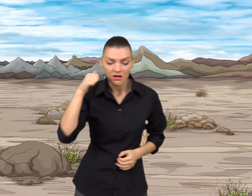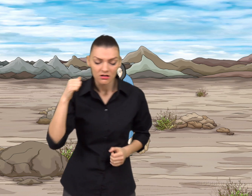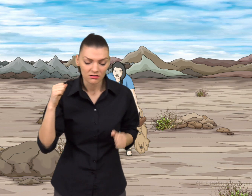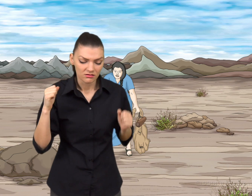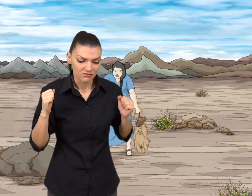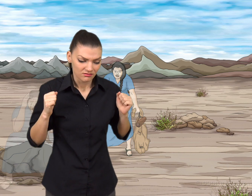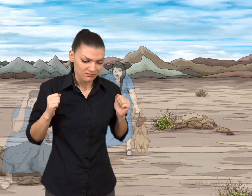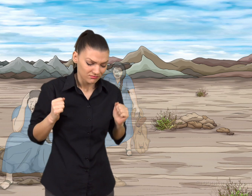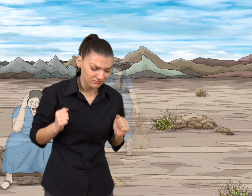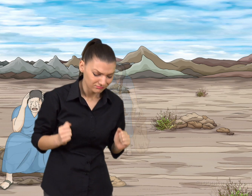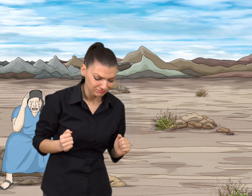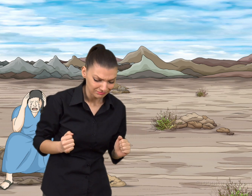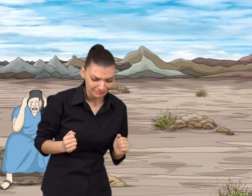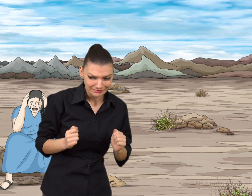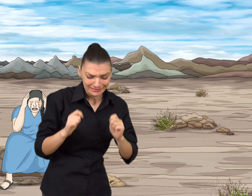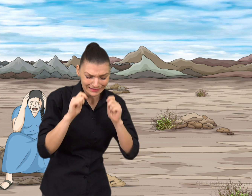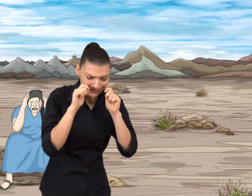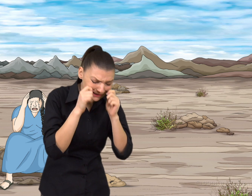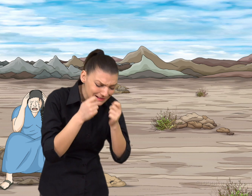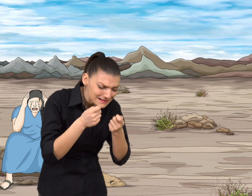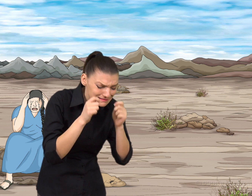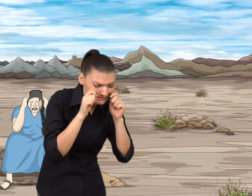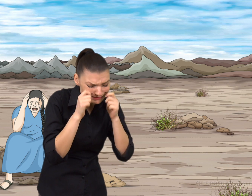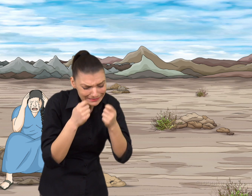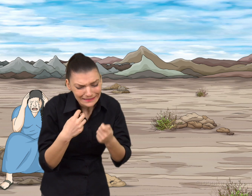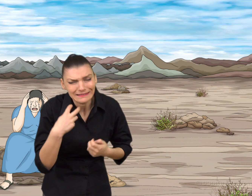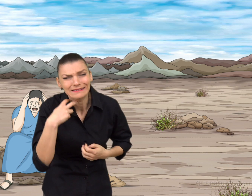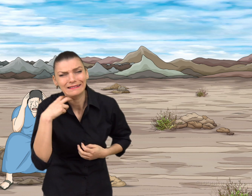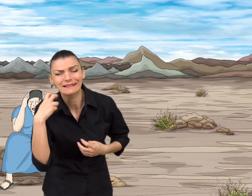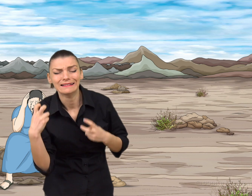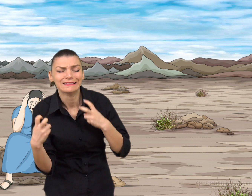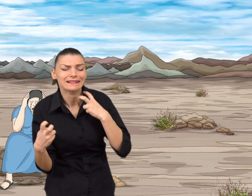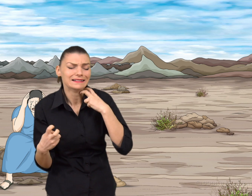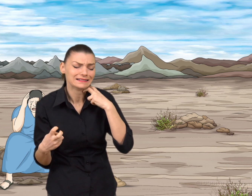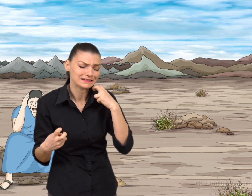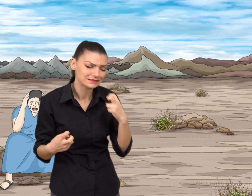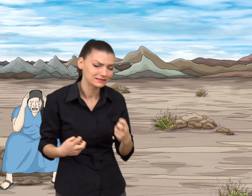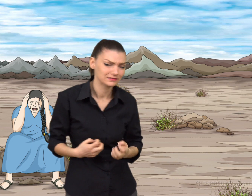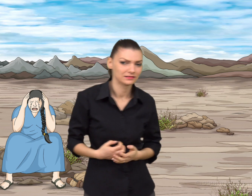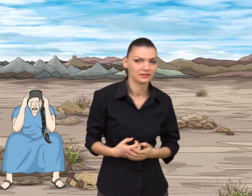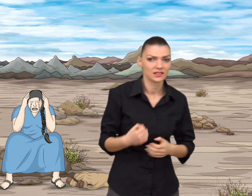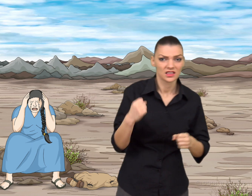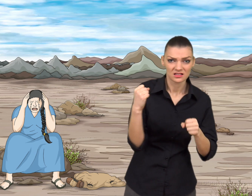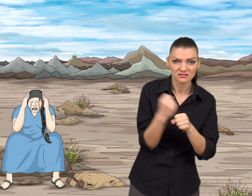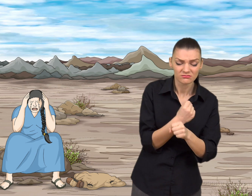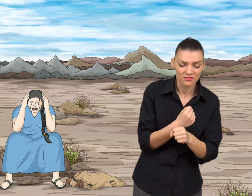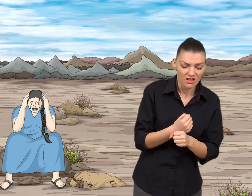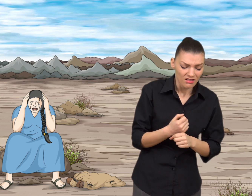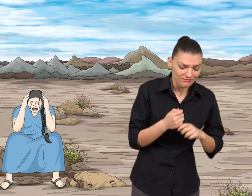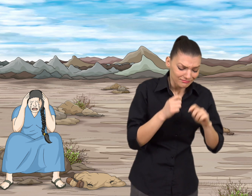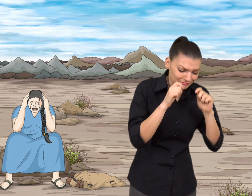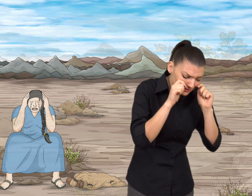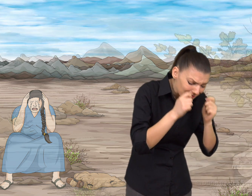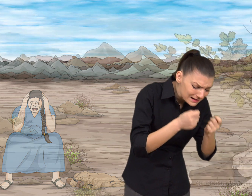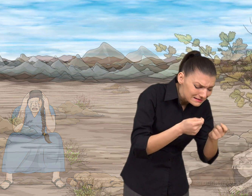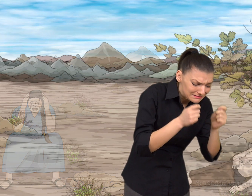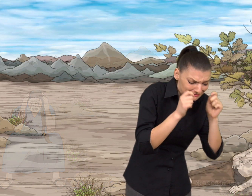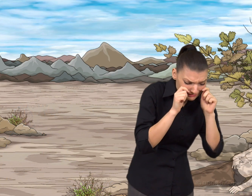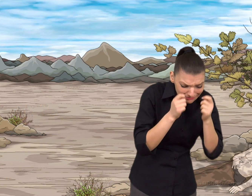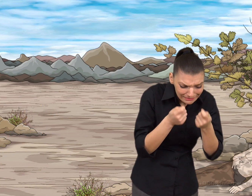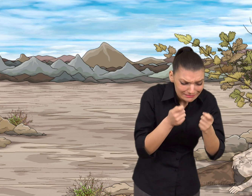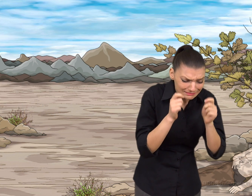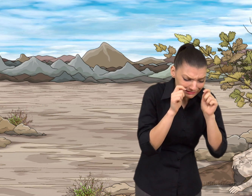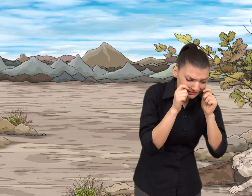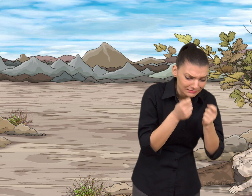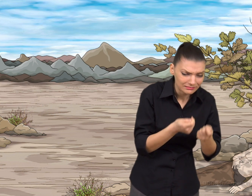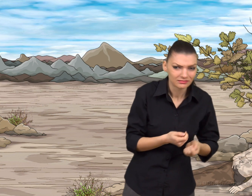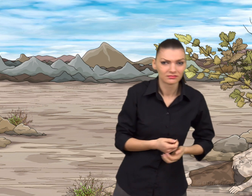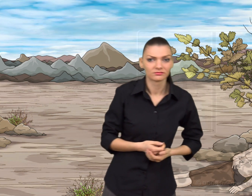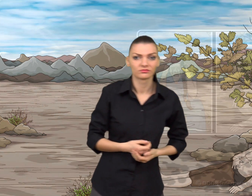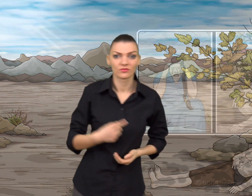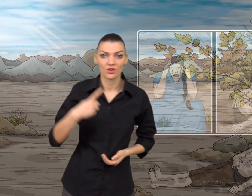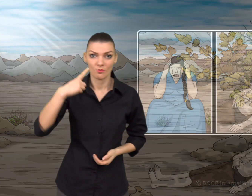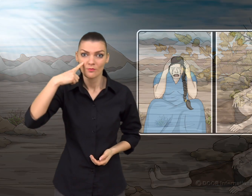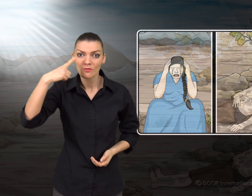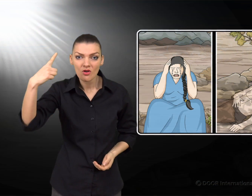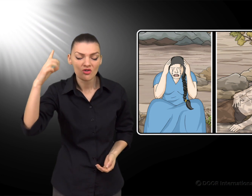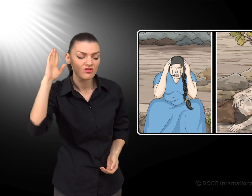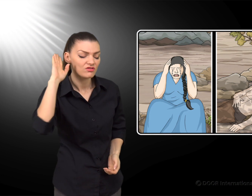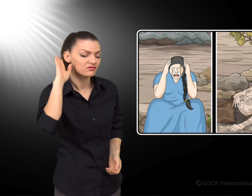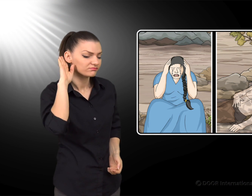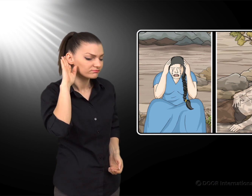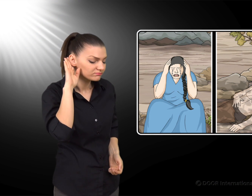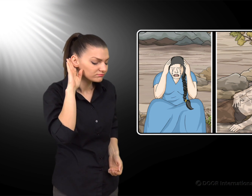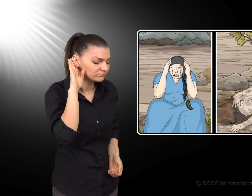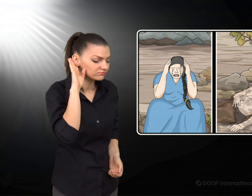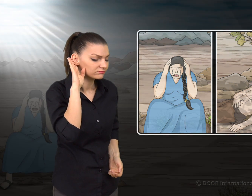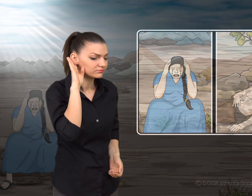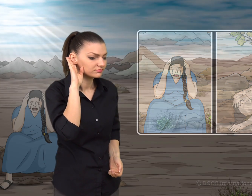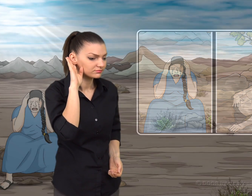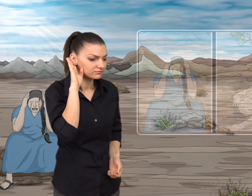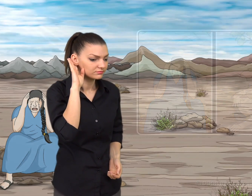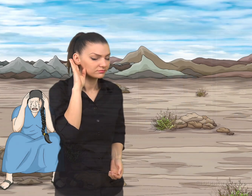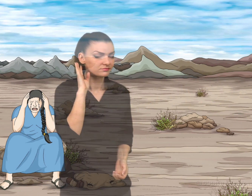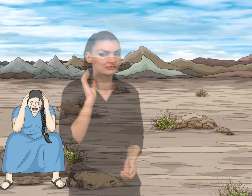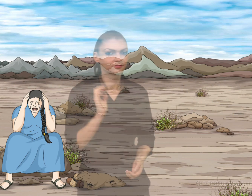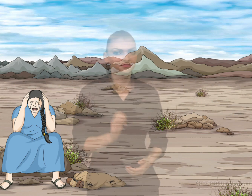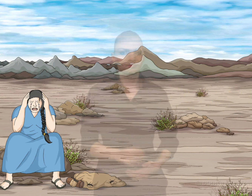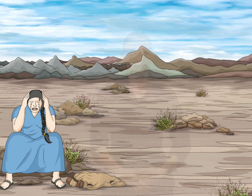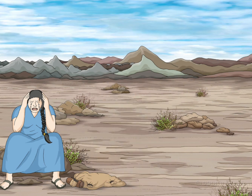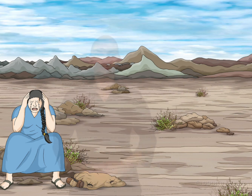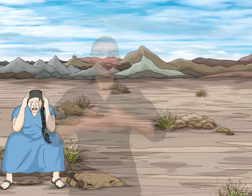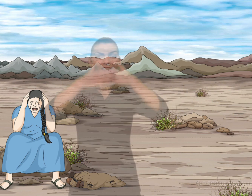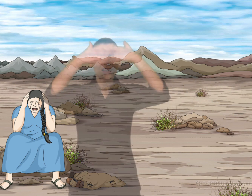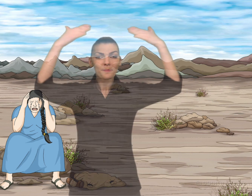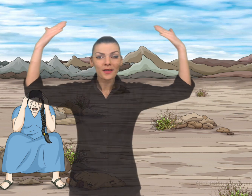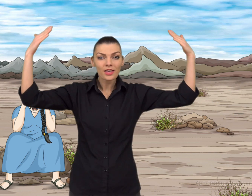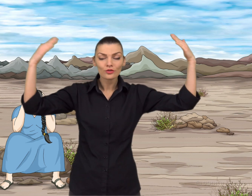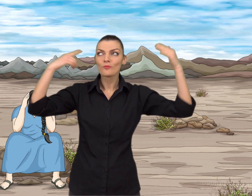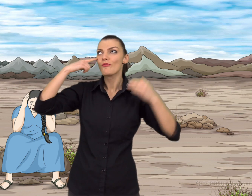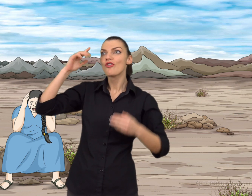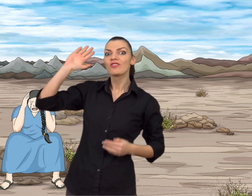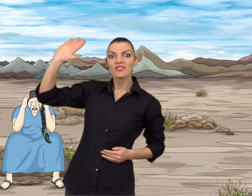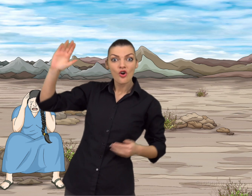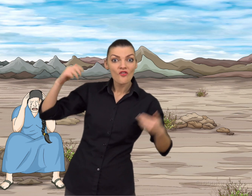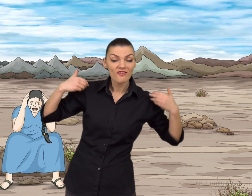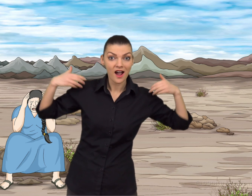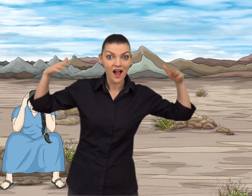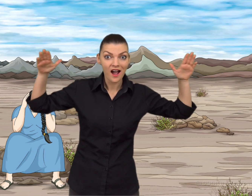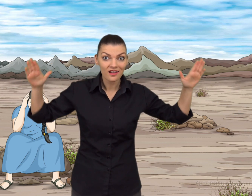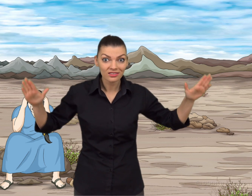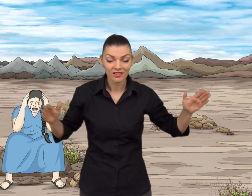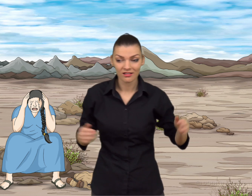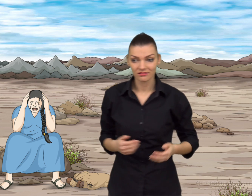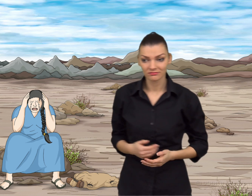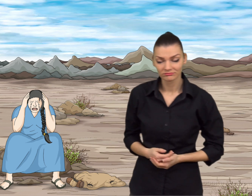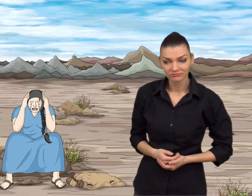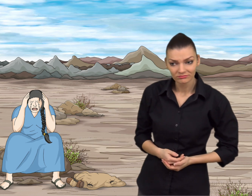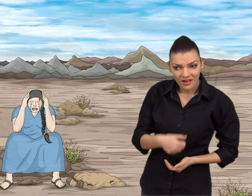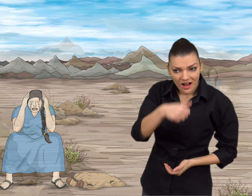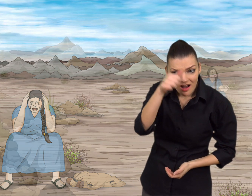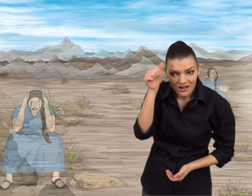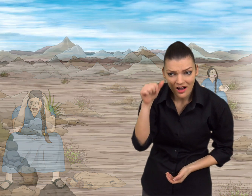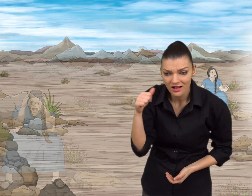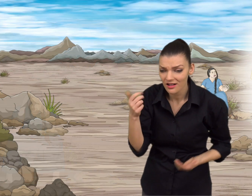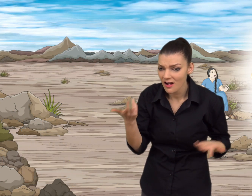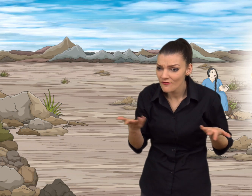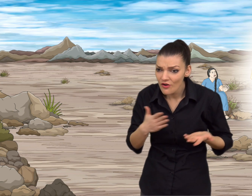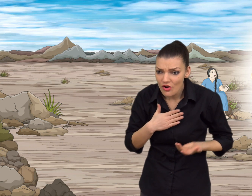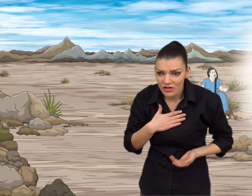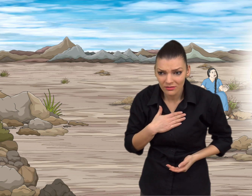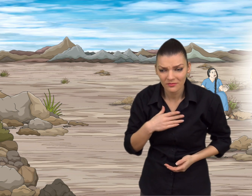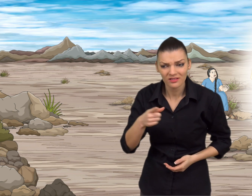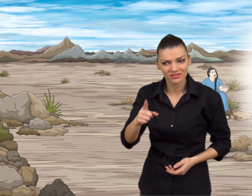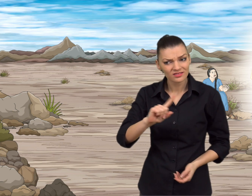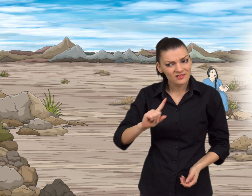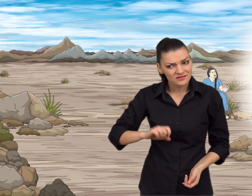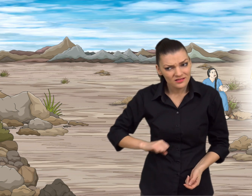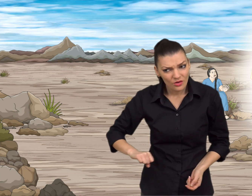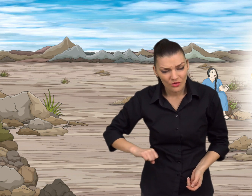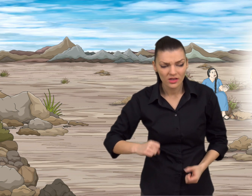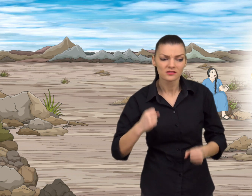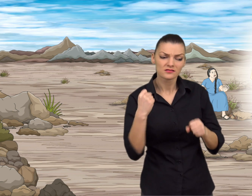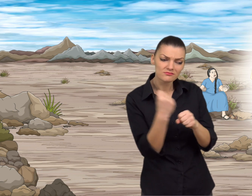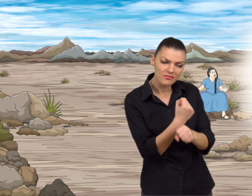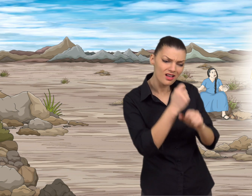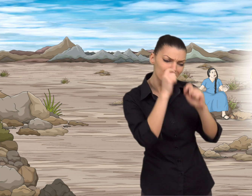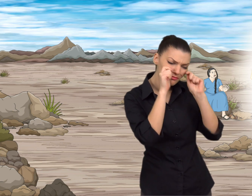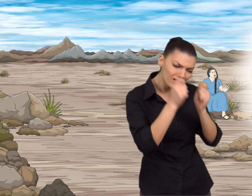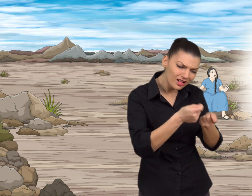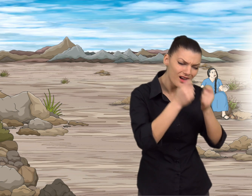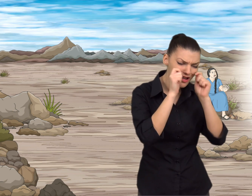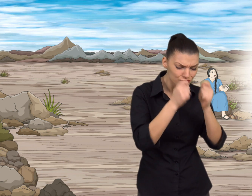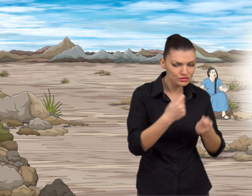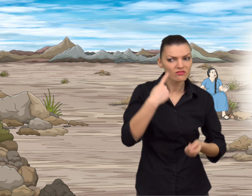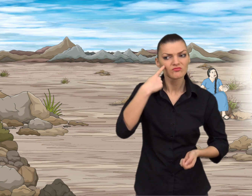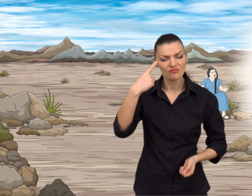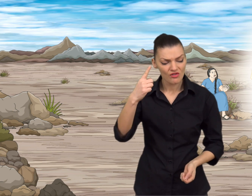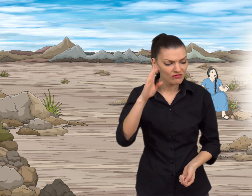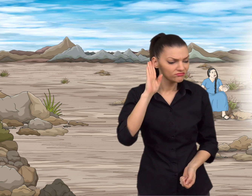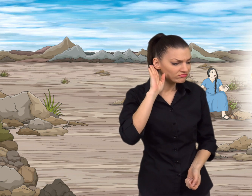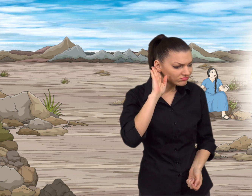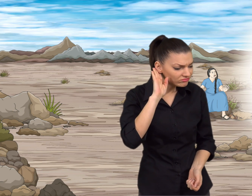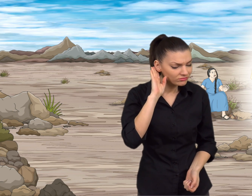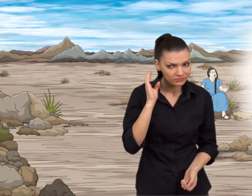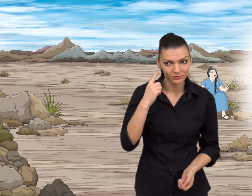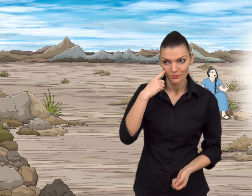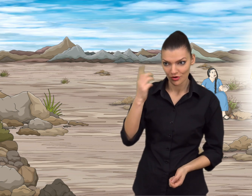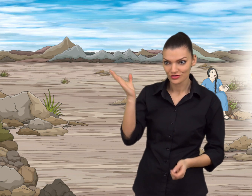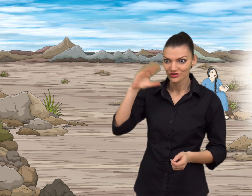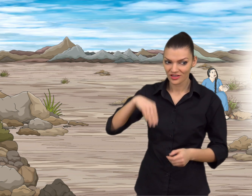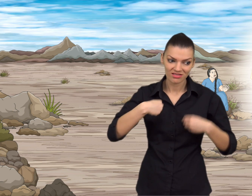And as she sat nearby, she lifted up her voice and wept. Then God heard the voice of the boy, and the angel of God called to Hagar from heaven, “What is wrong, Hagar?